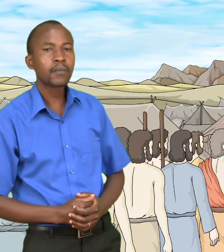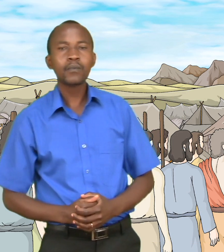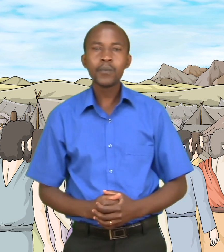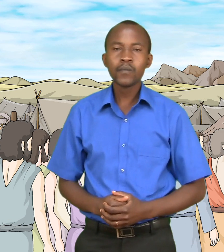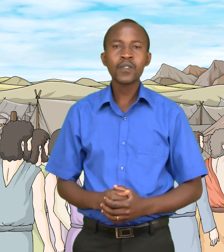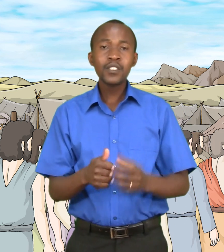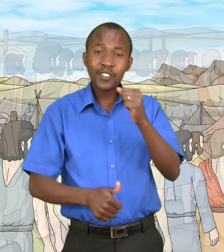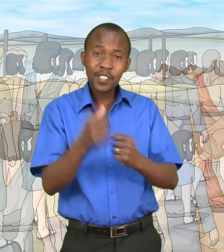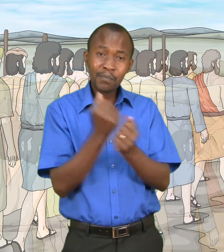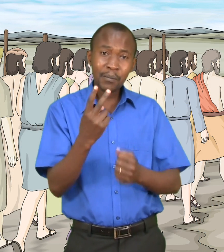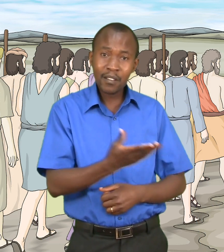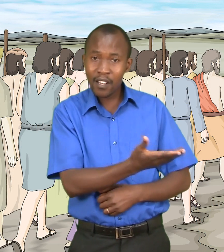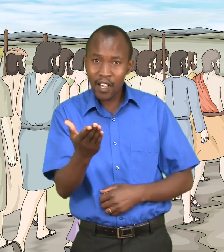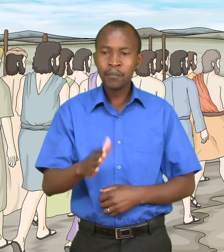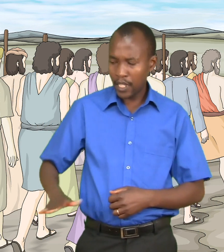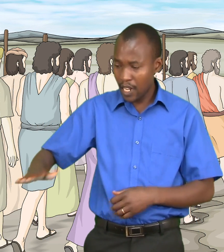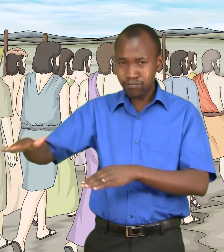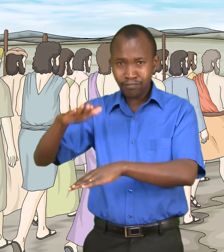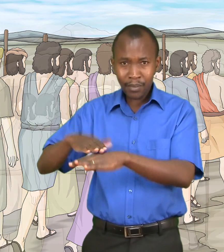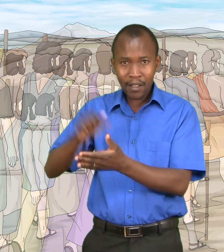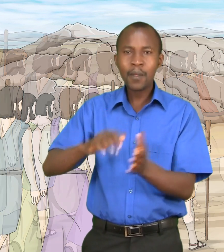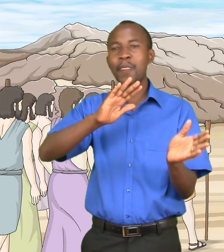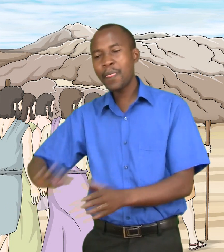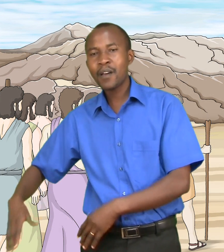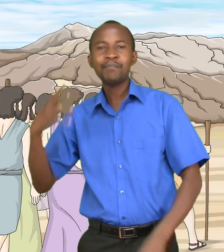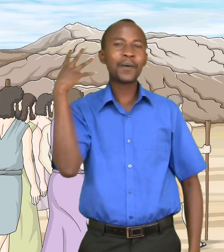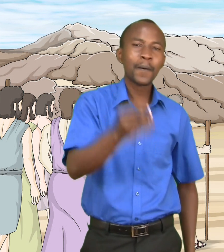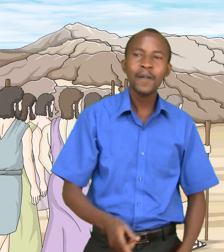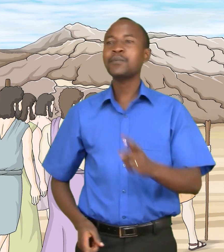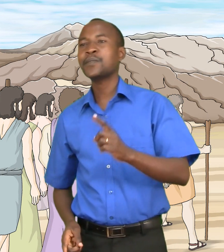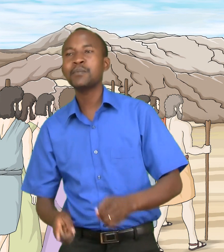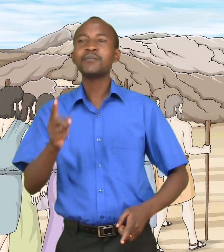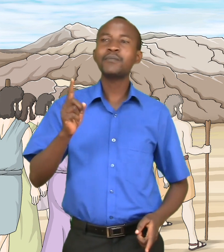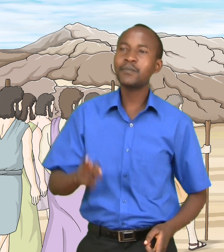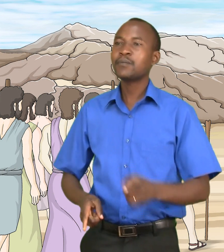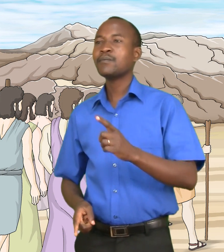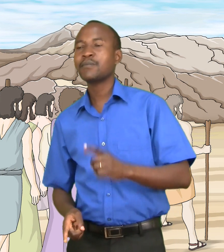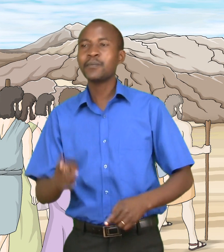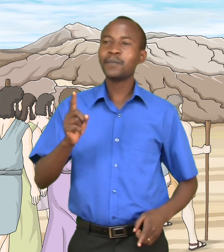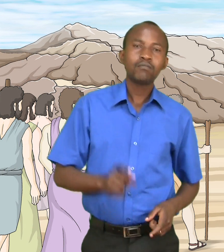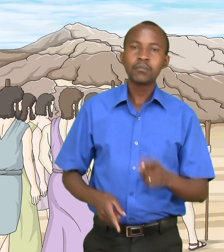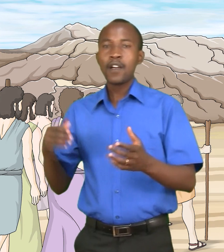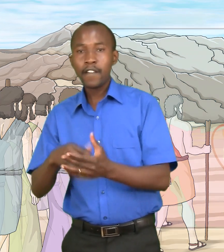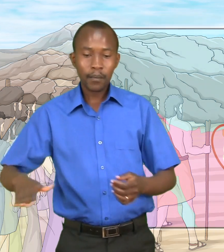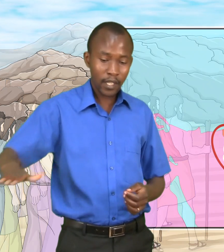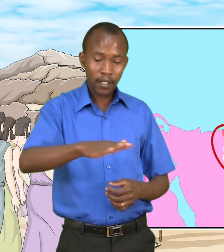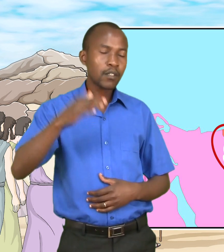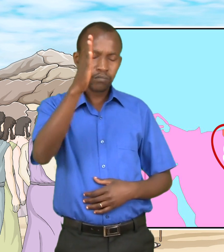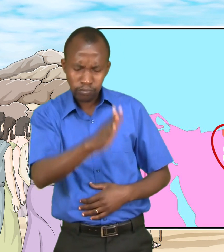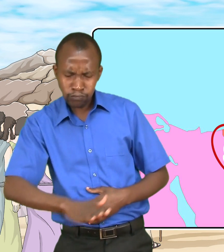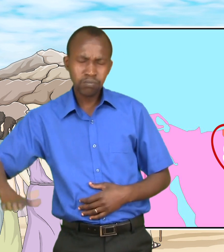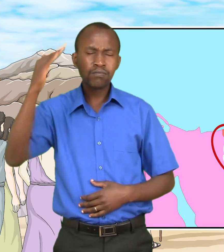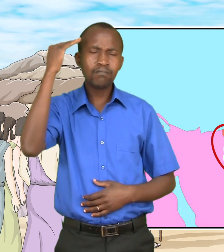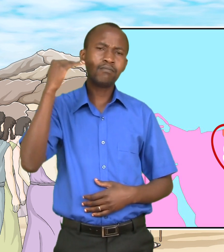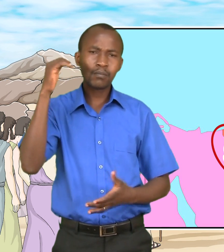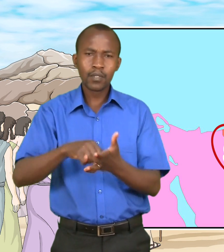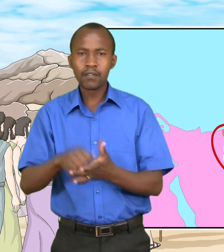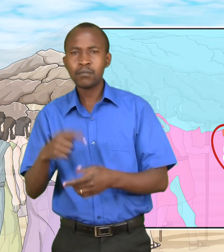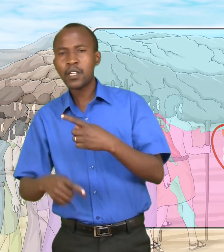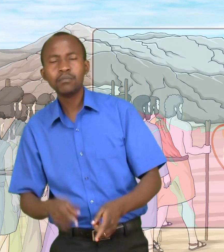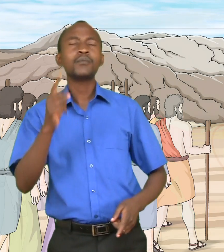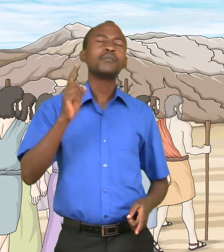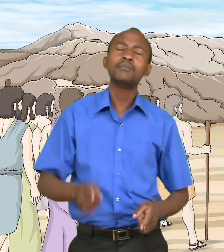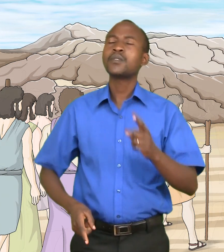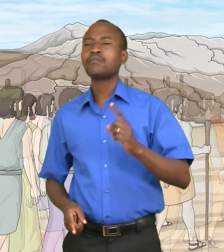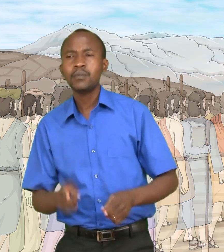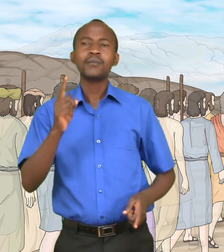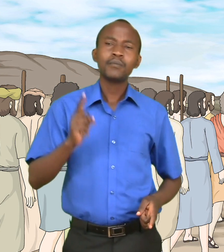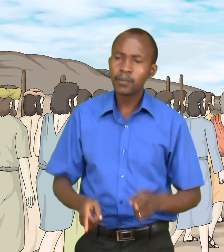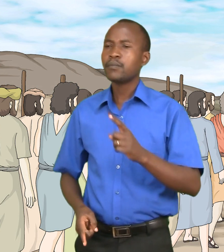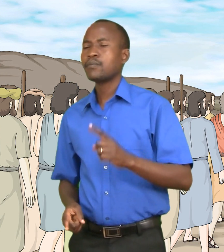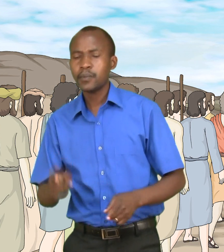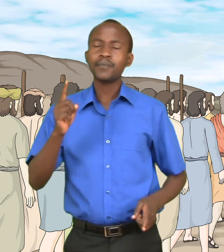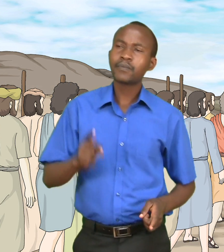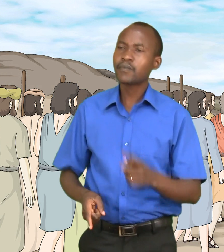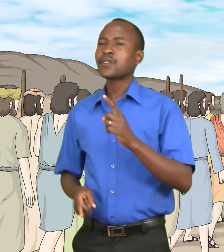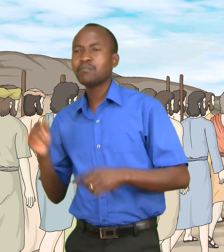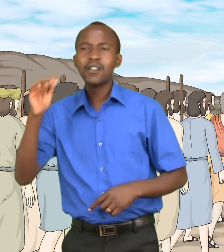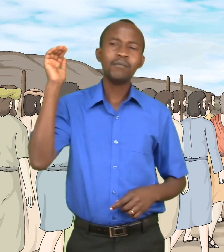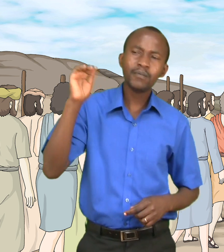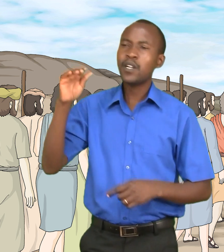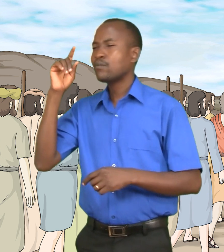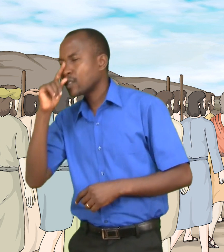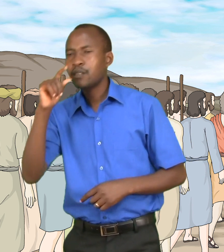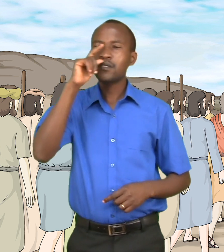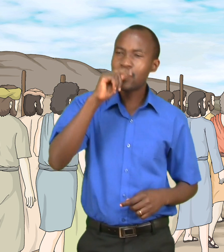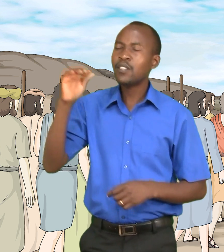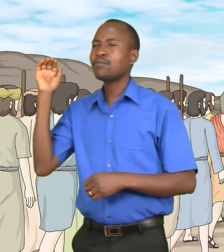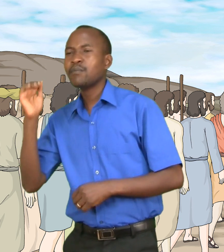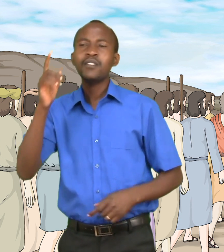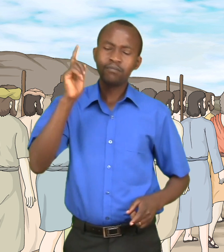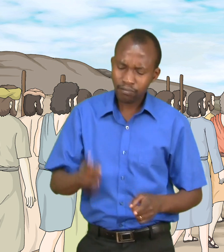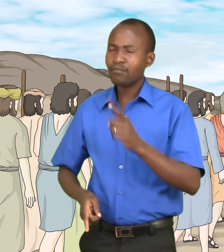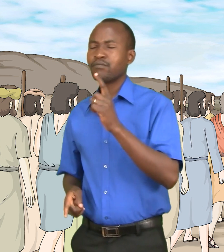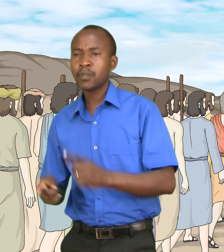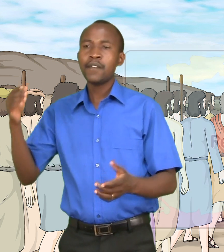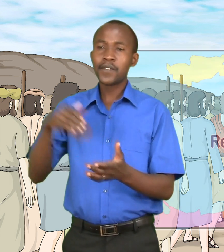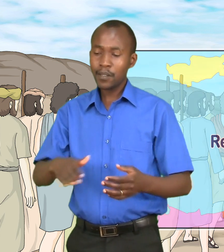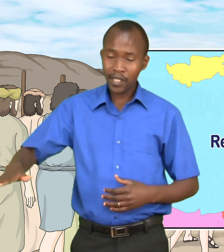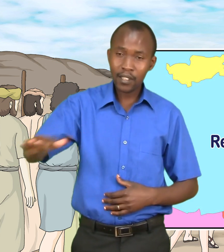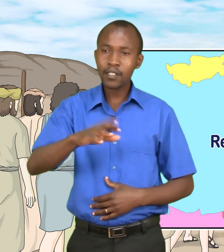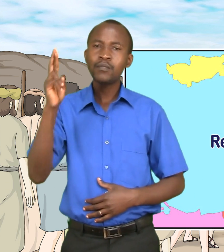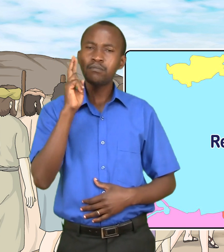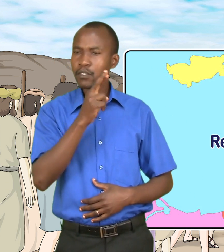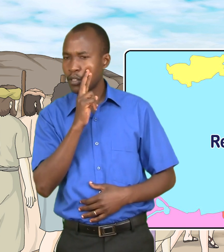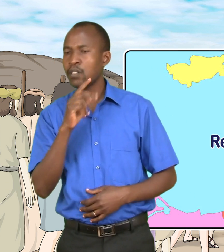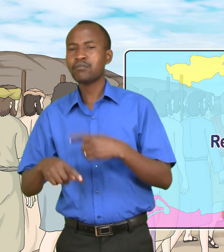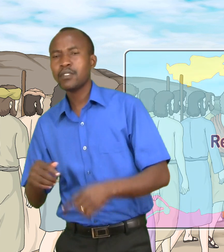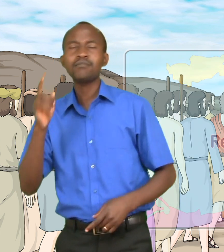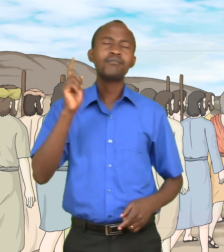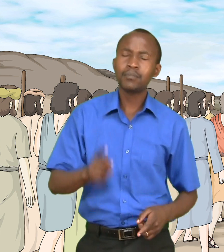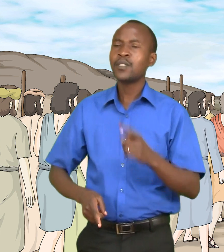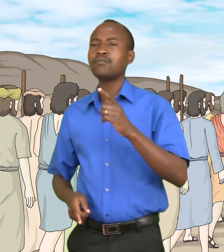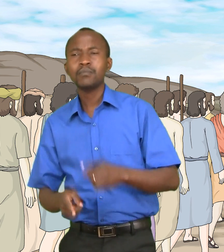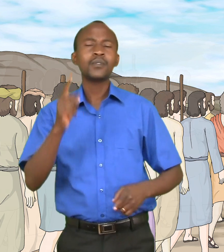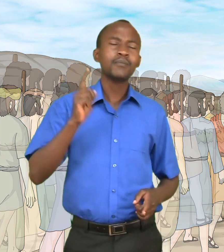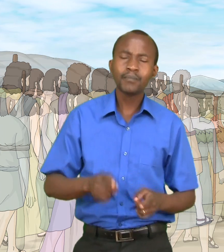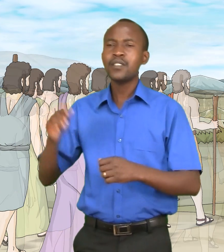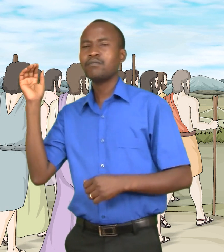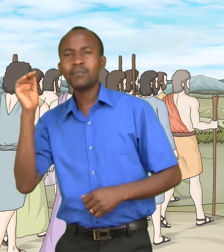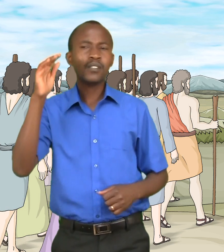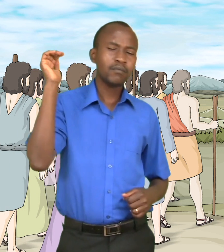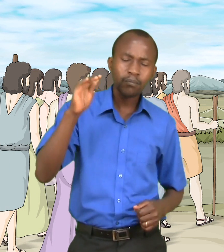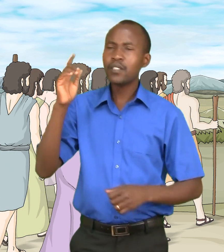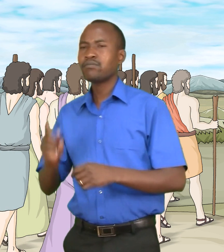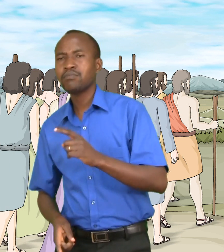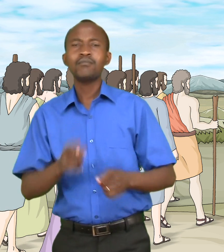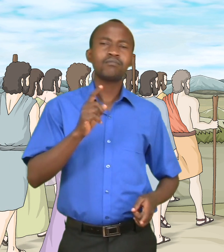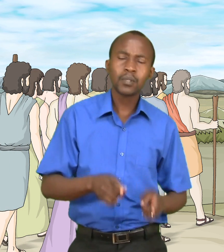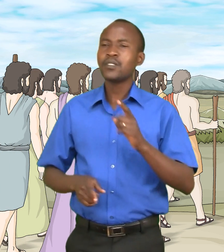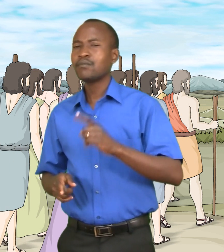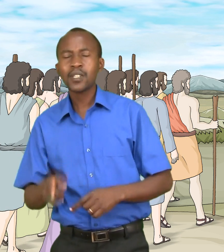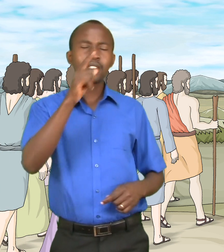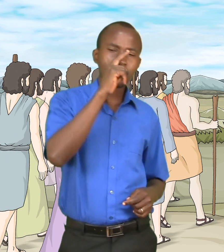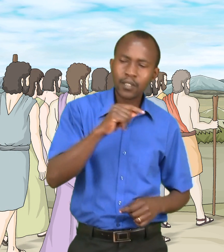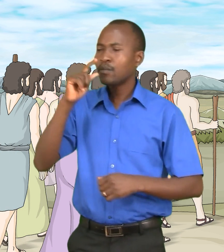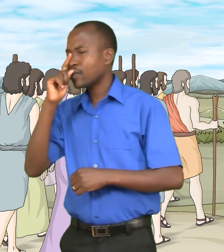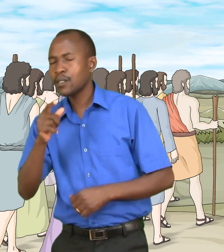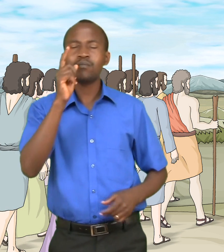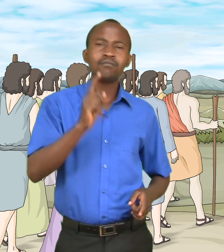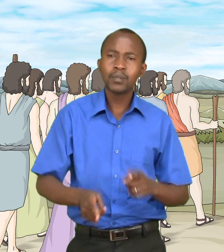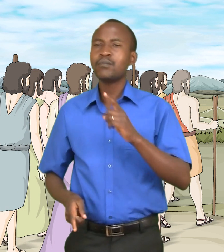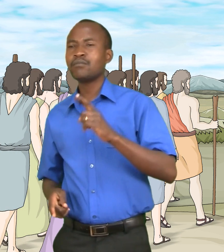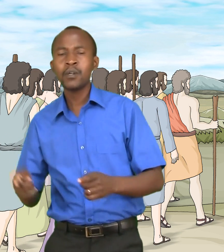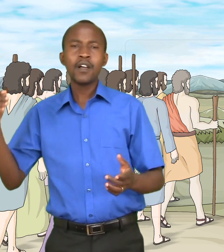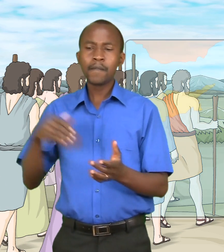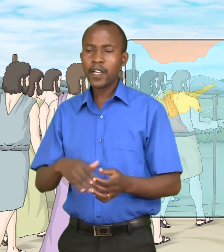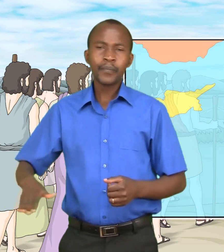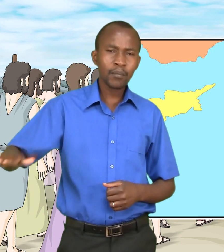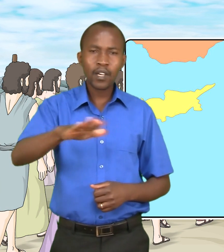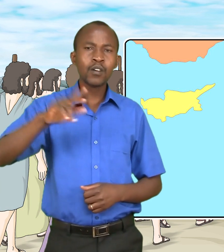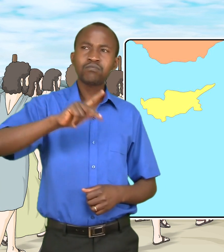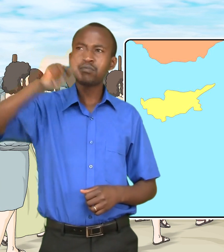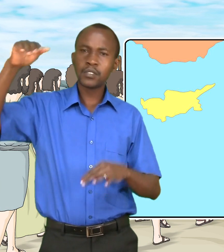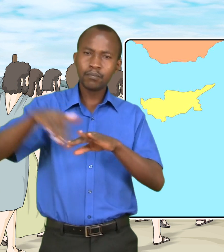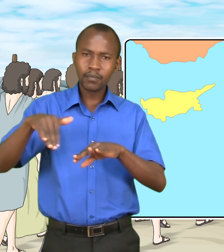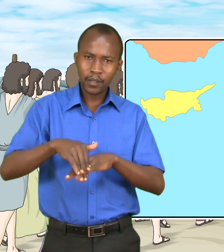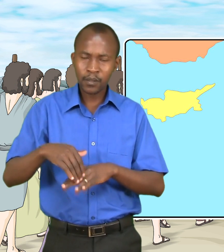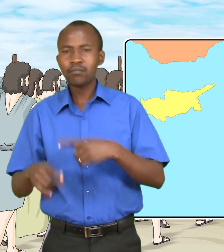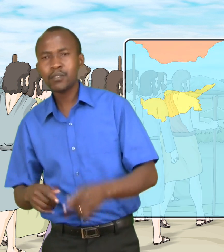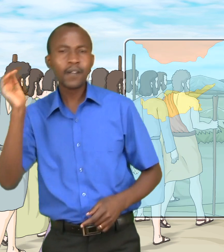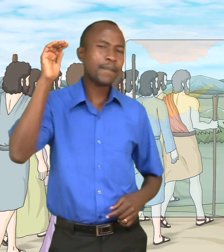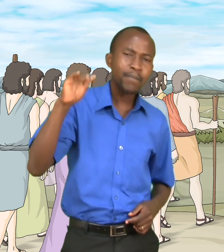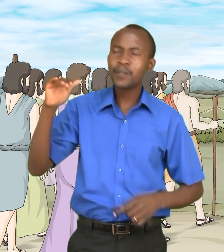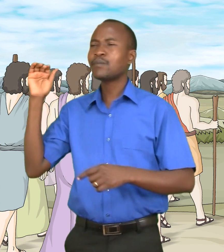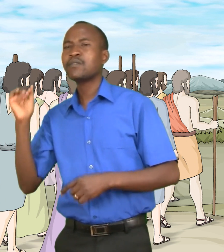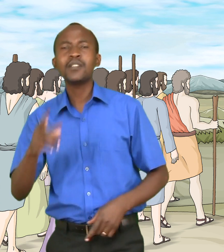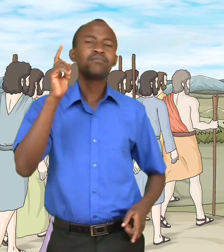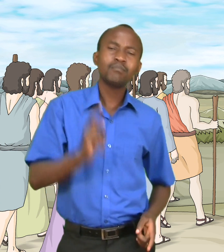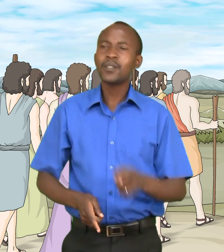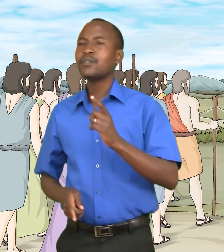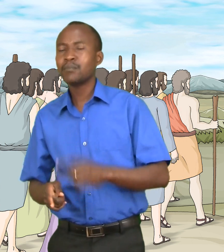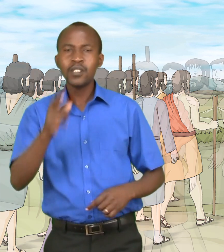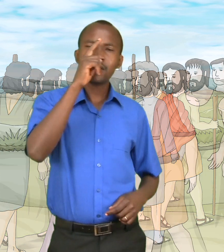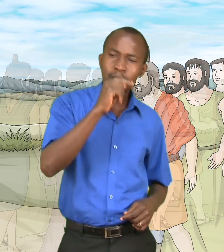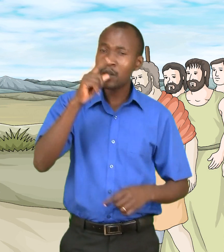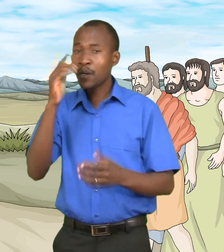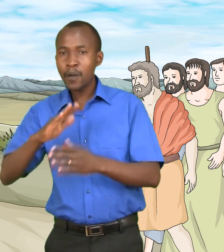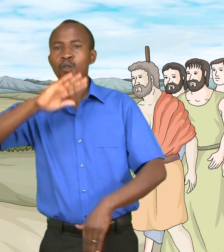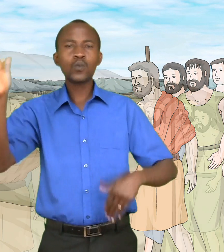(It was the season for the first ripe grapes.) So they went up and spied out the land from the Wilderness of Zin as far as Rehob, toward Lebo-hamath.